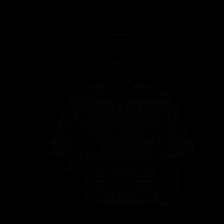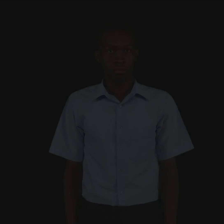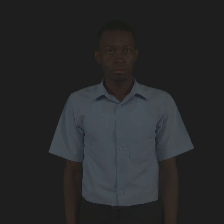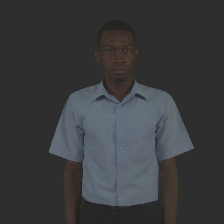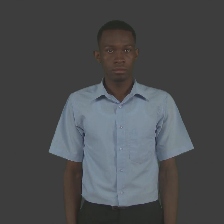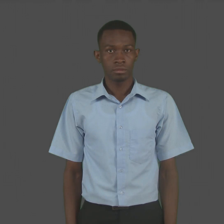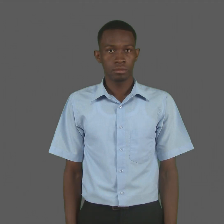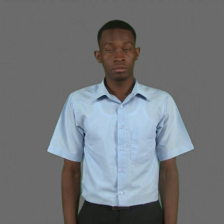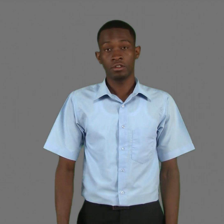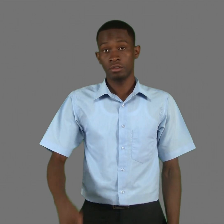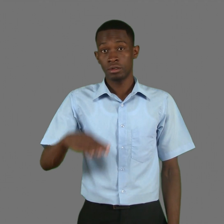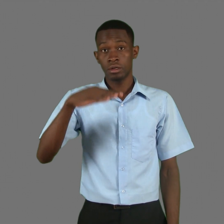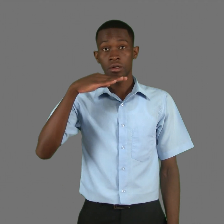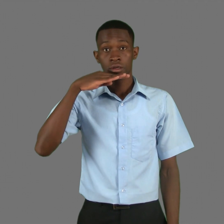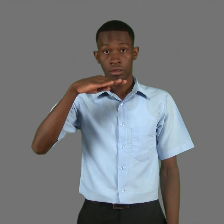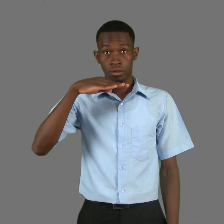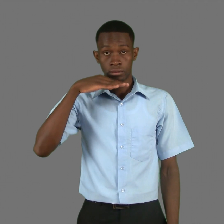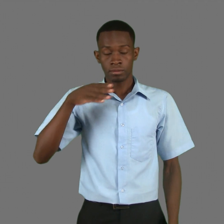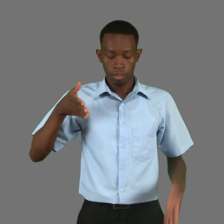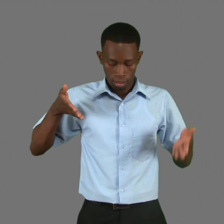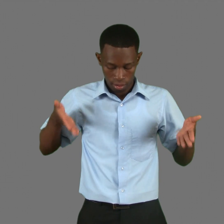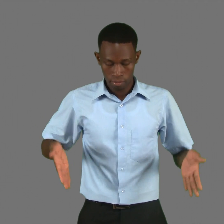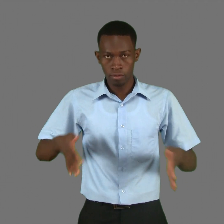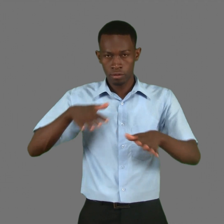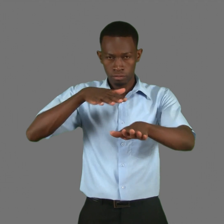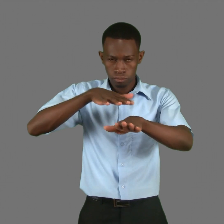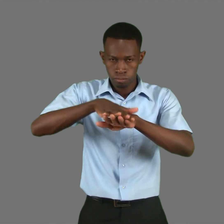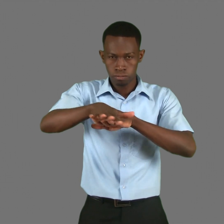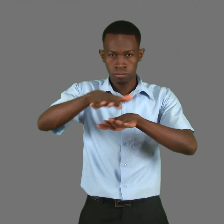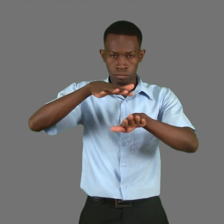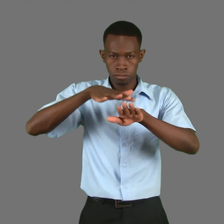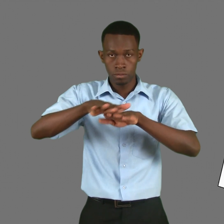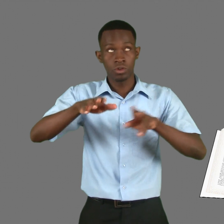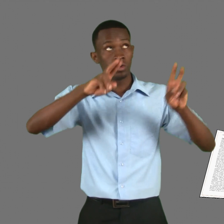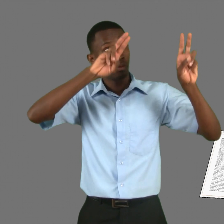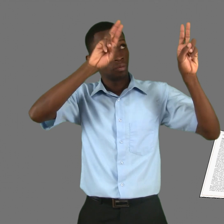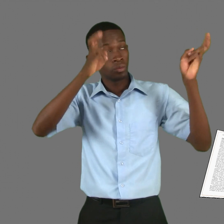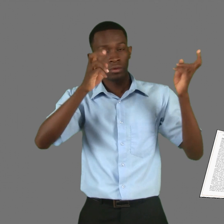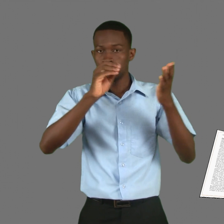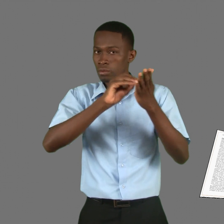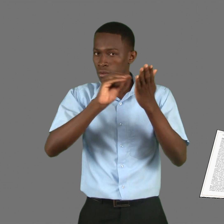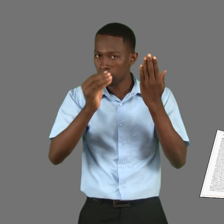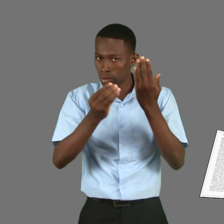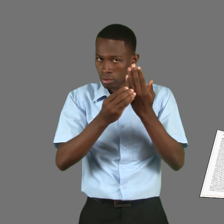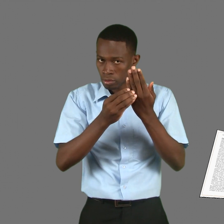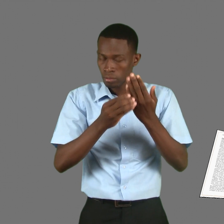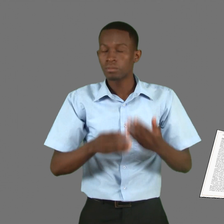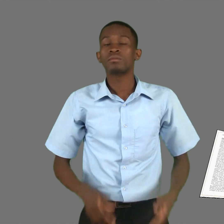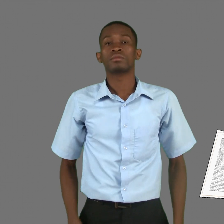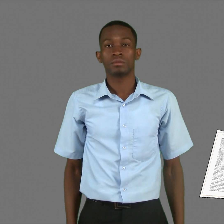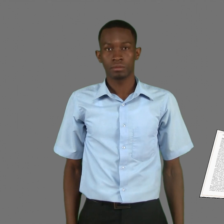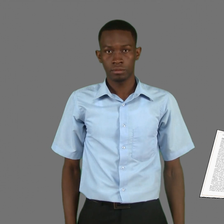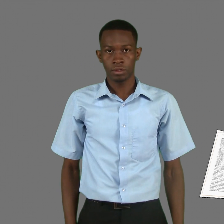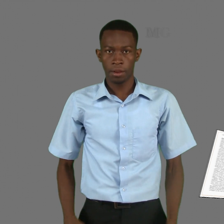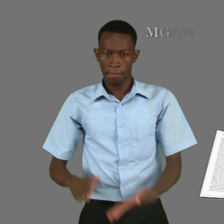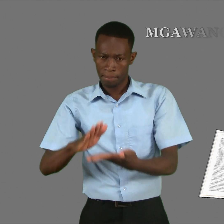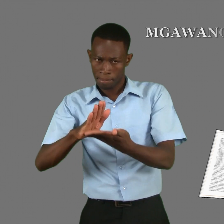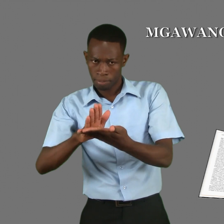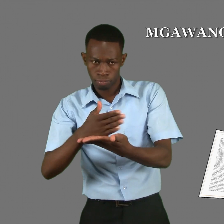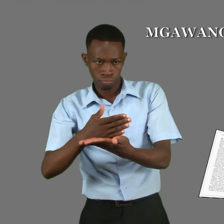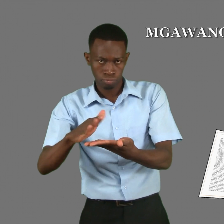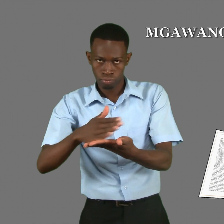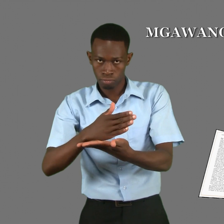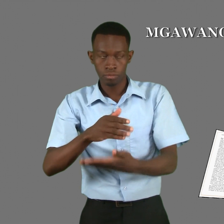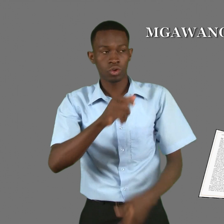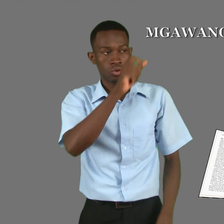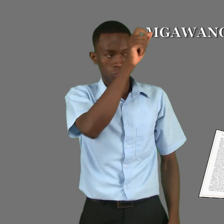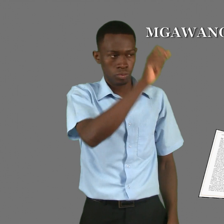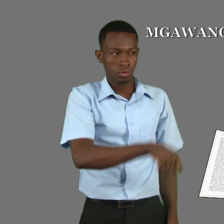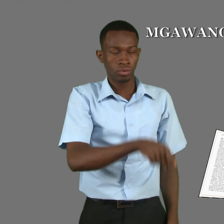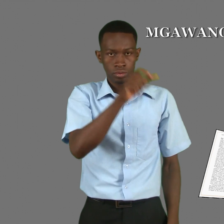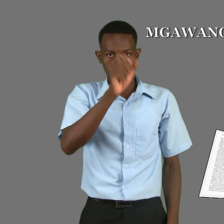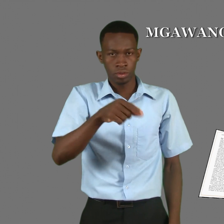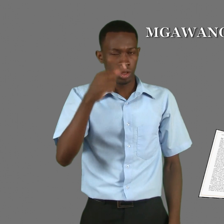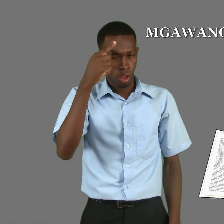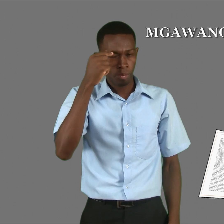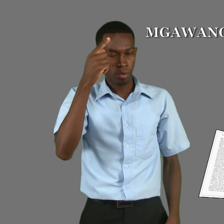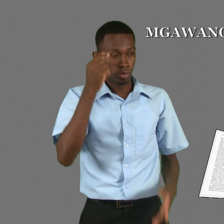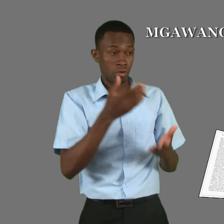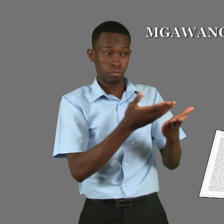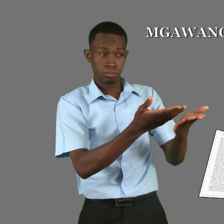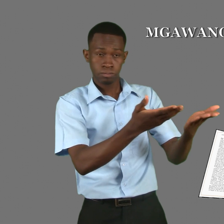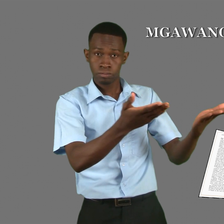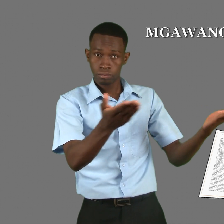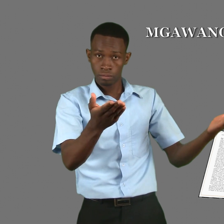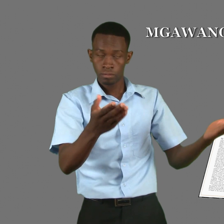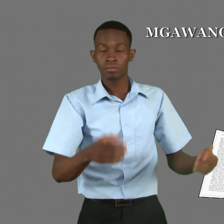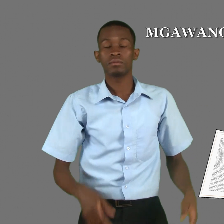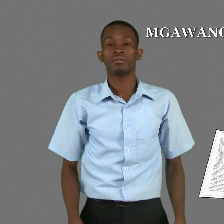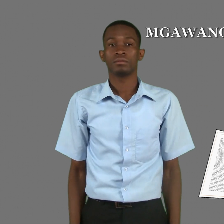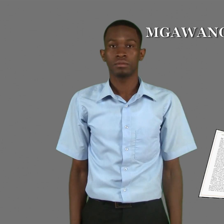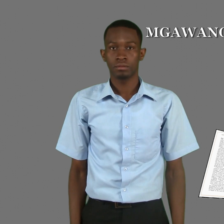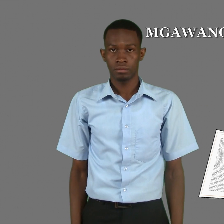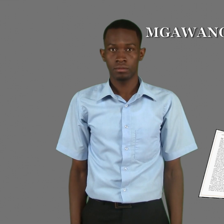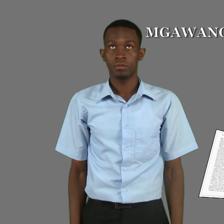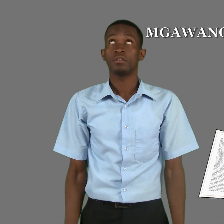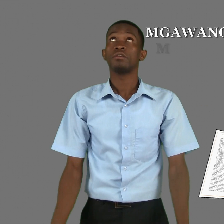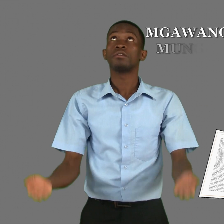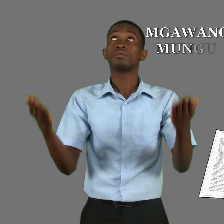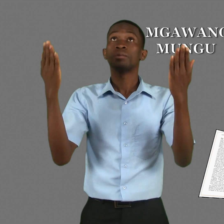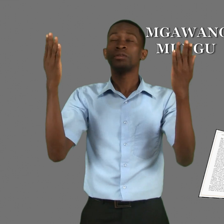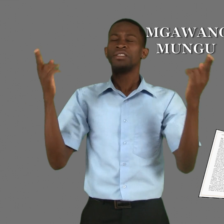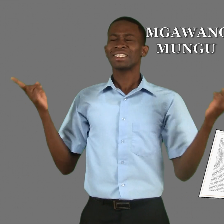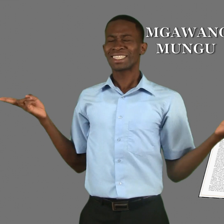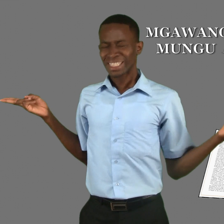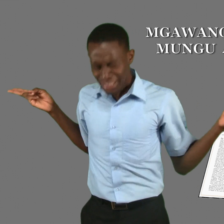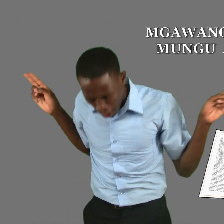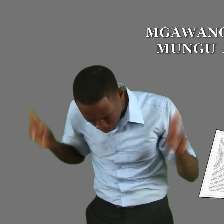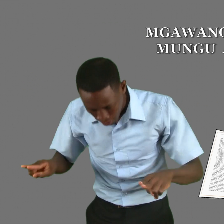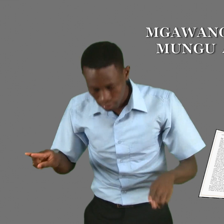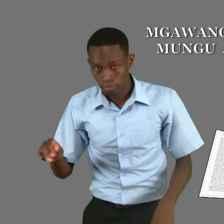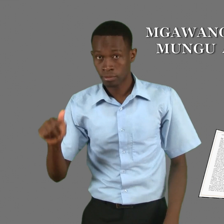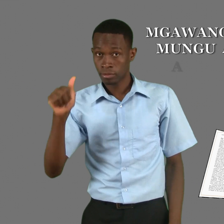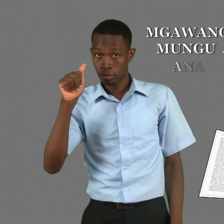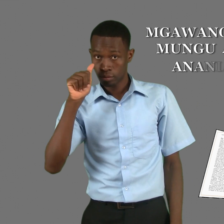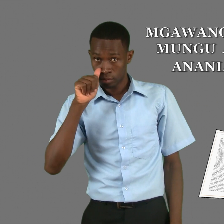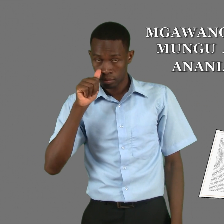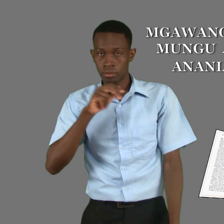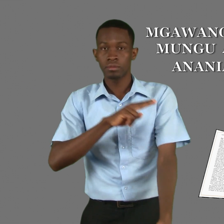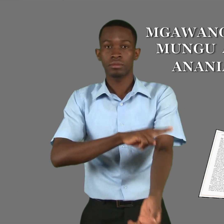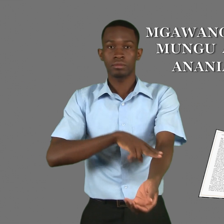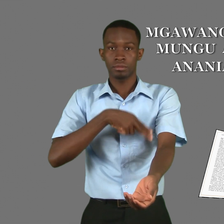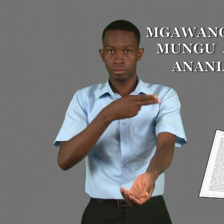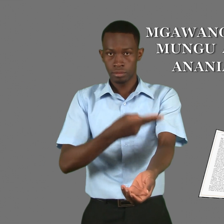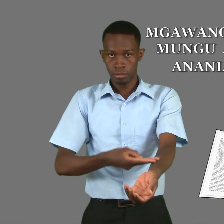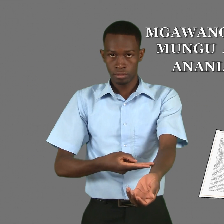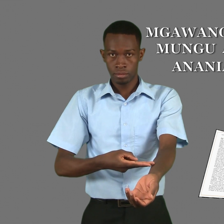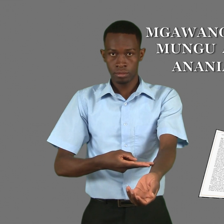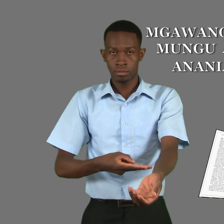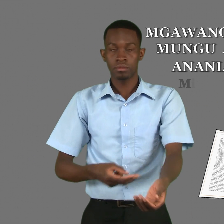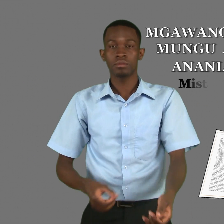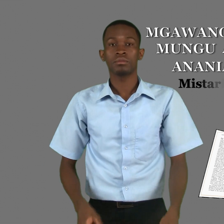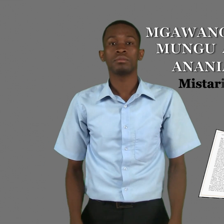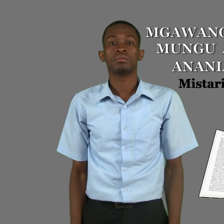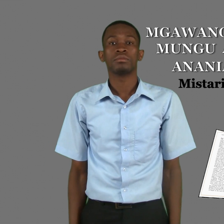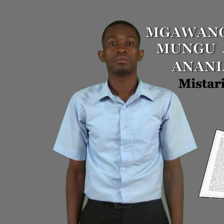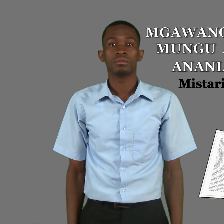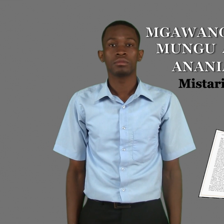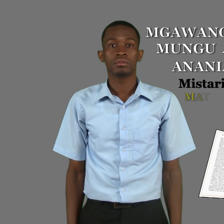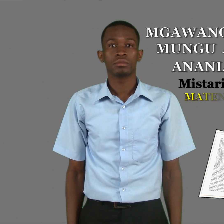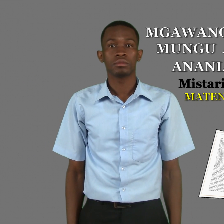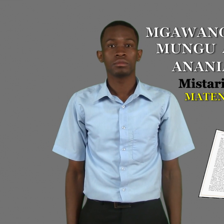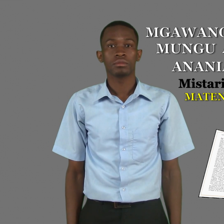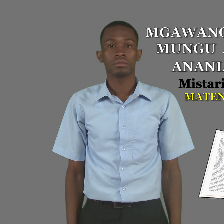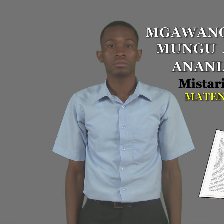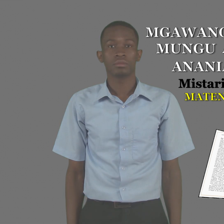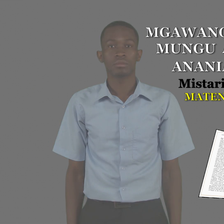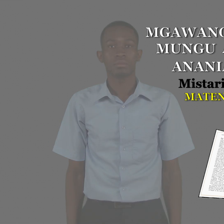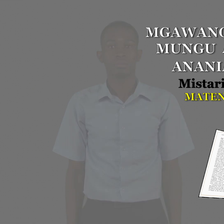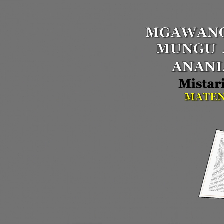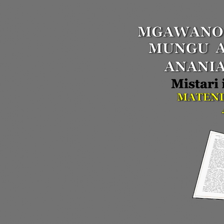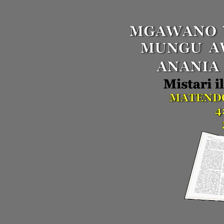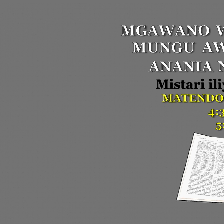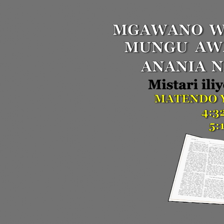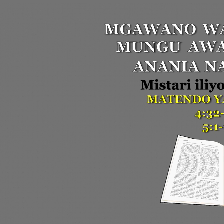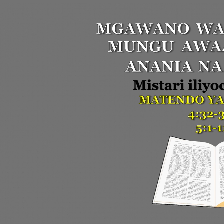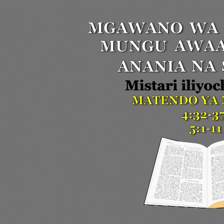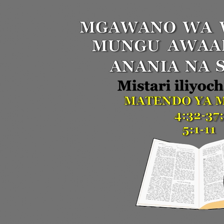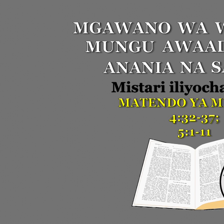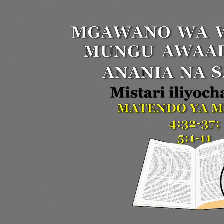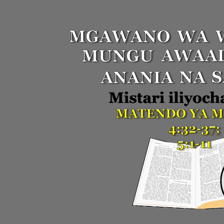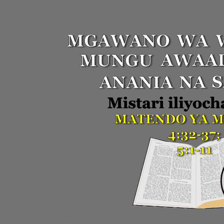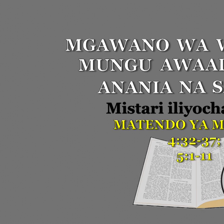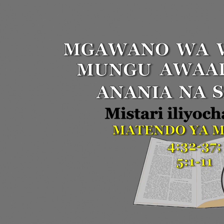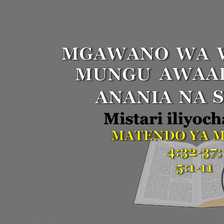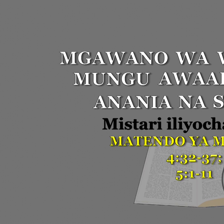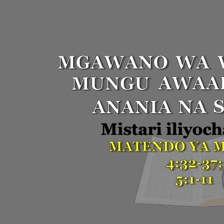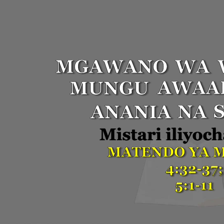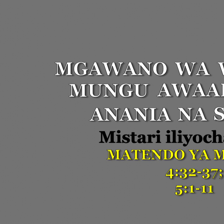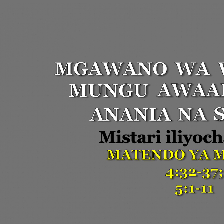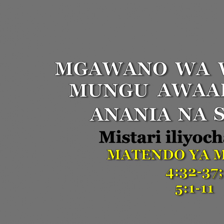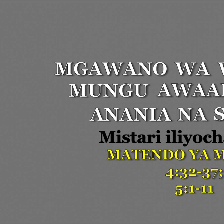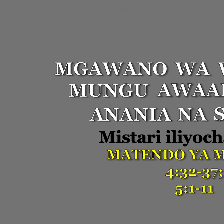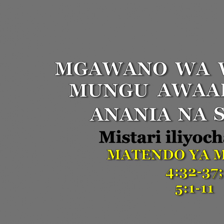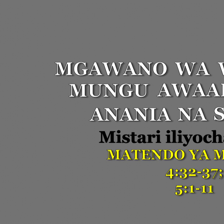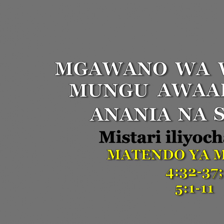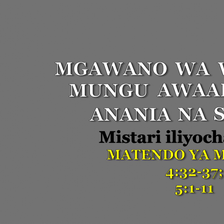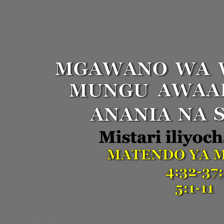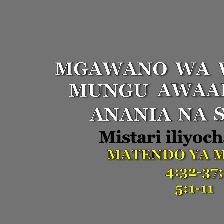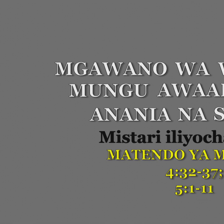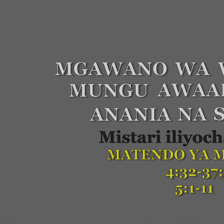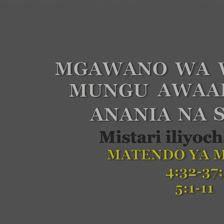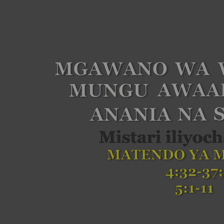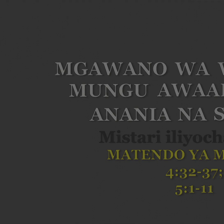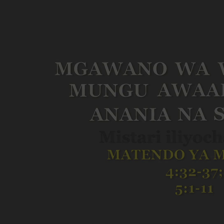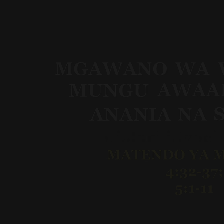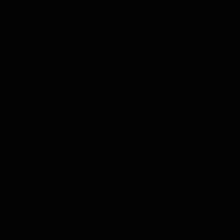God punishes Ananias and Sapphira for telling a lie